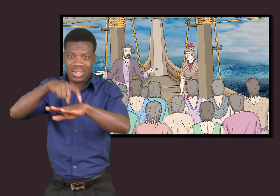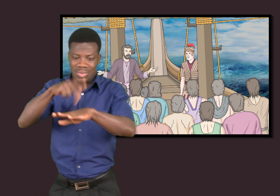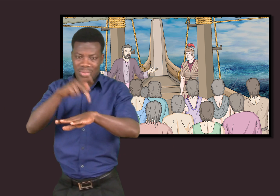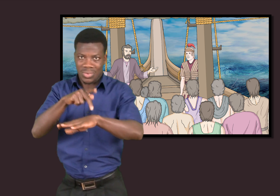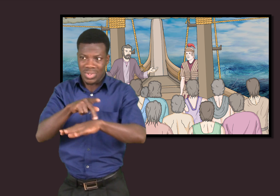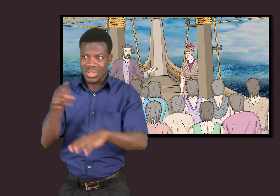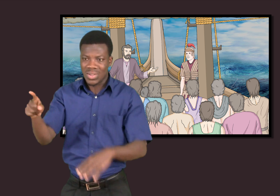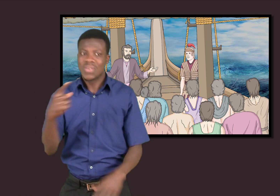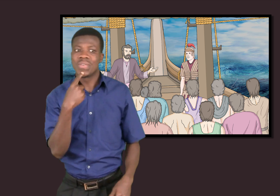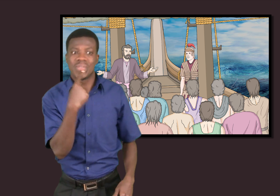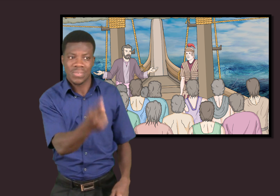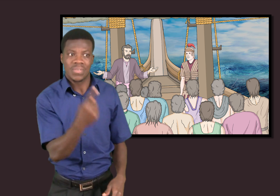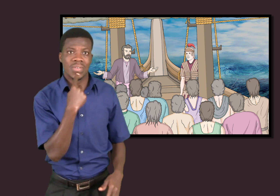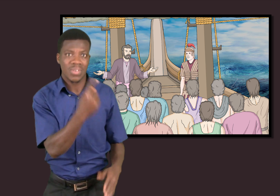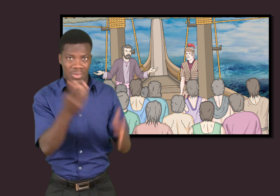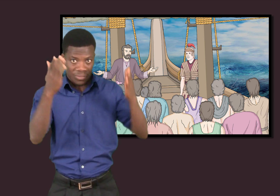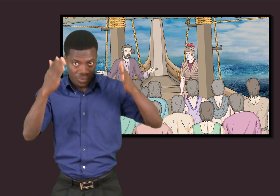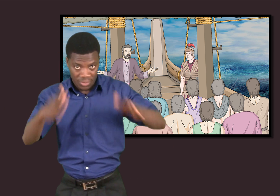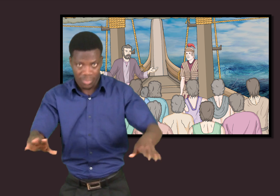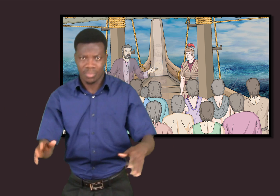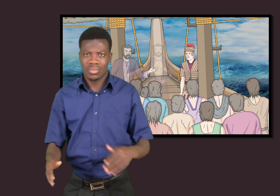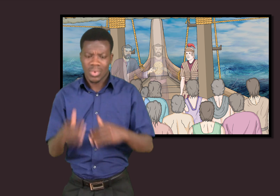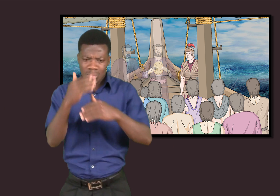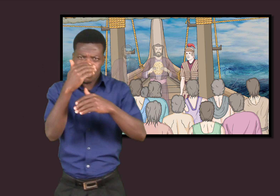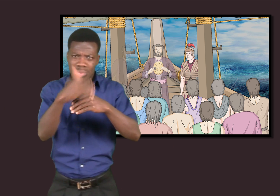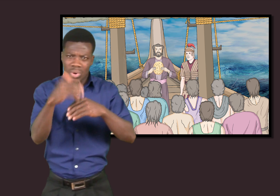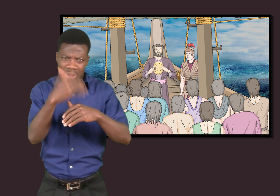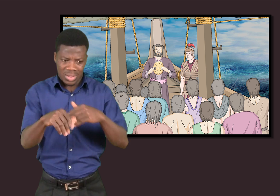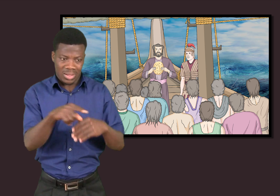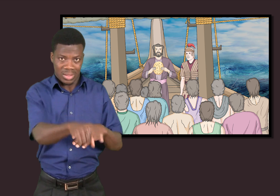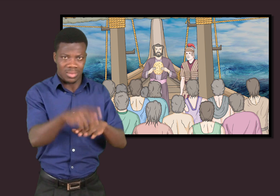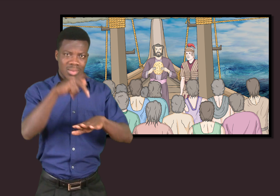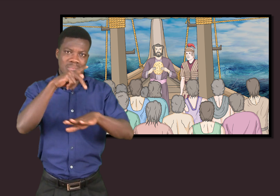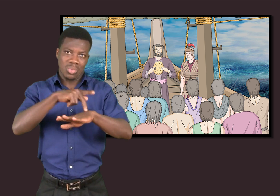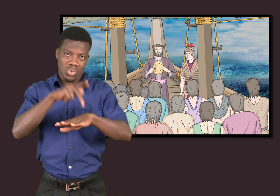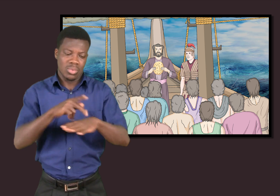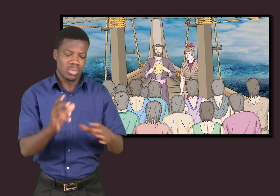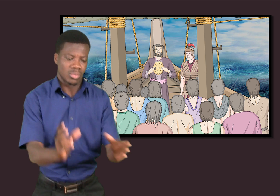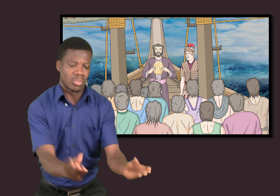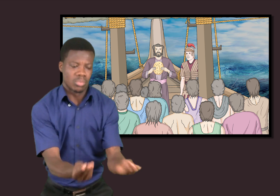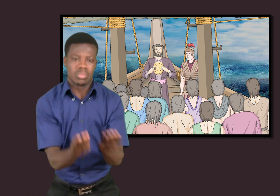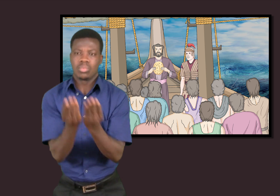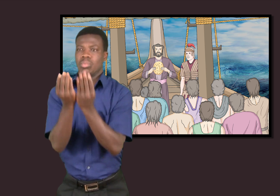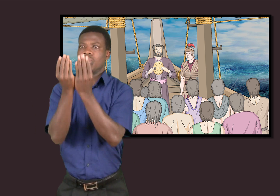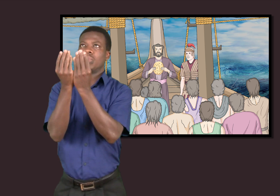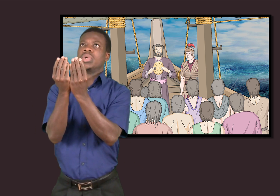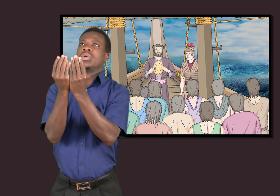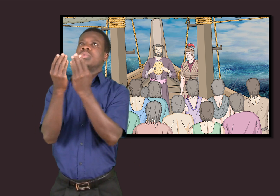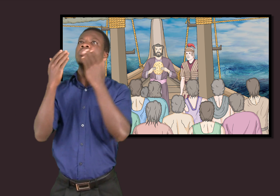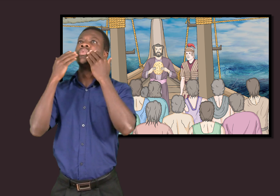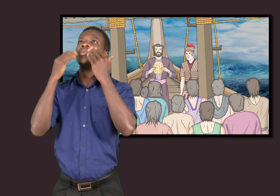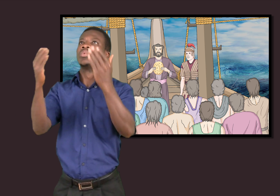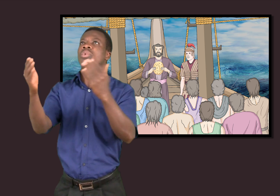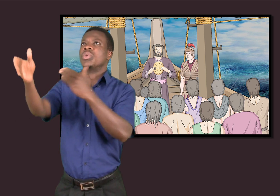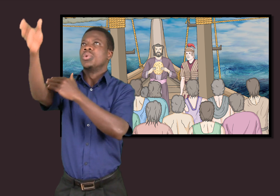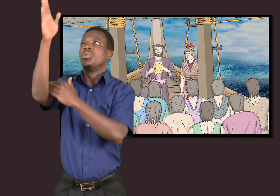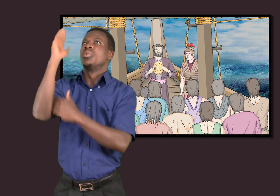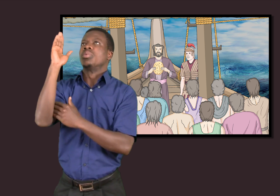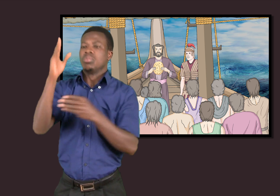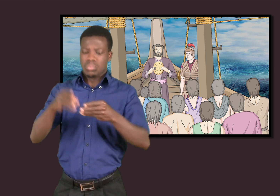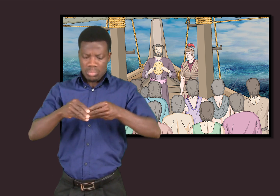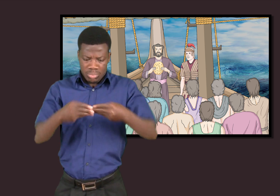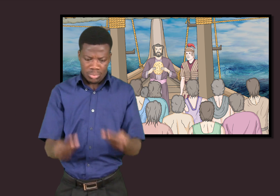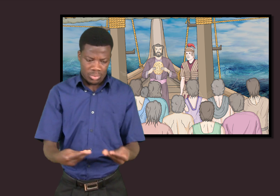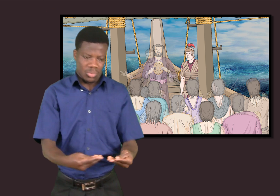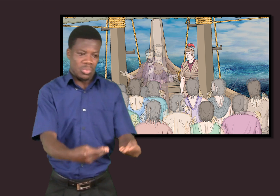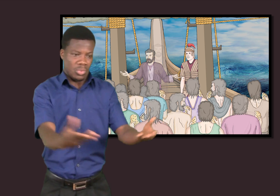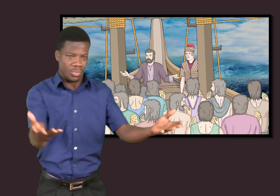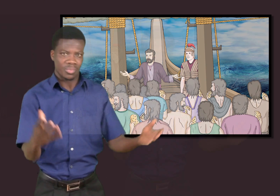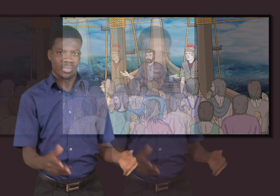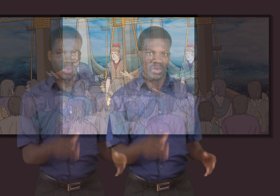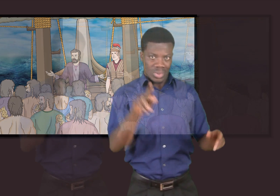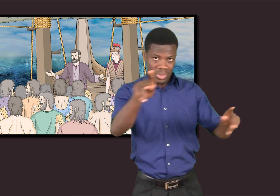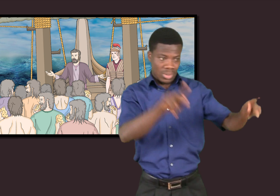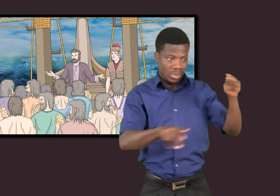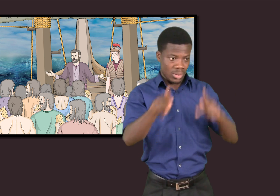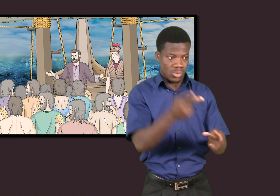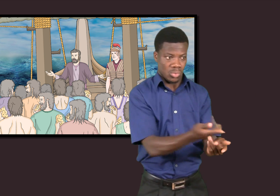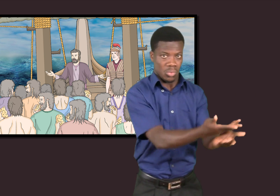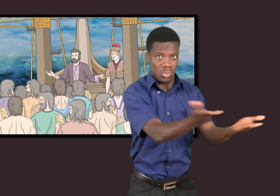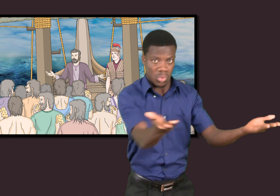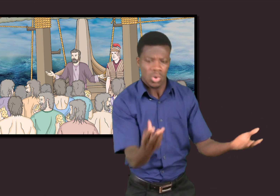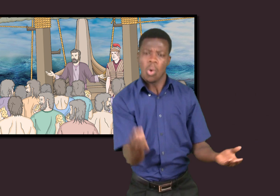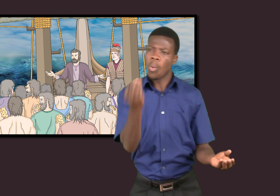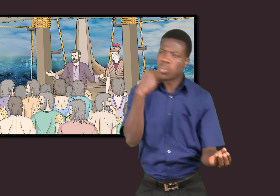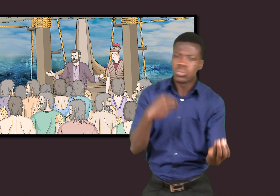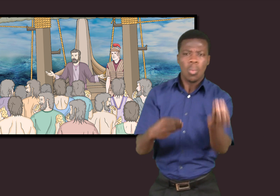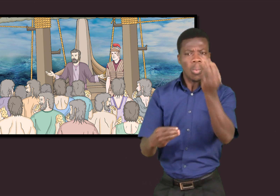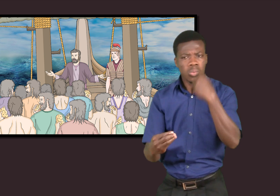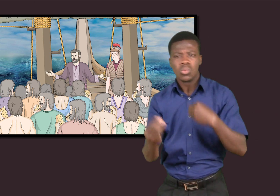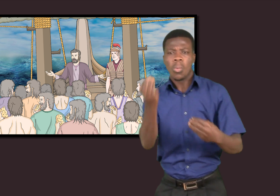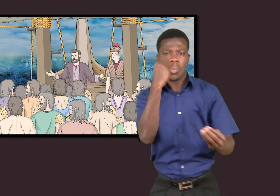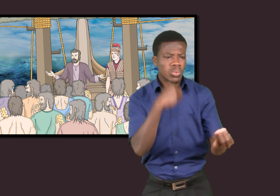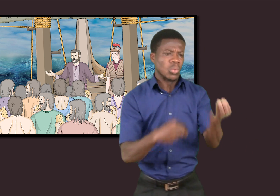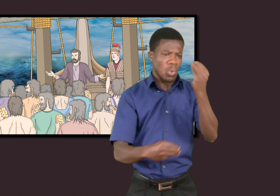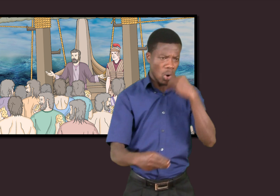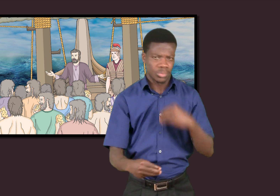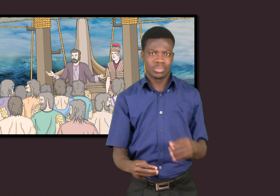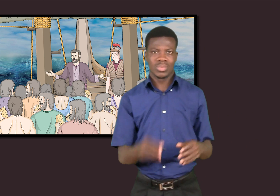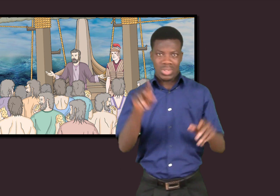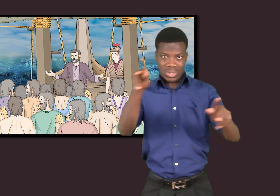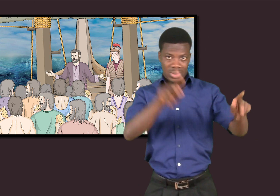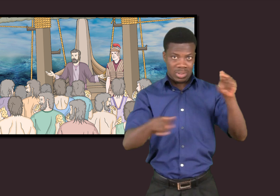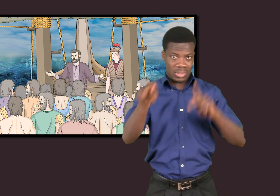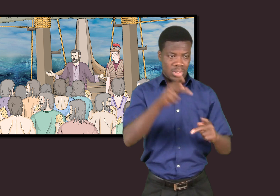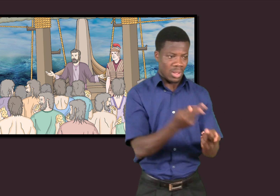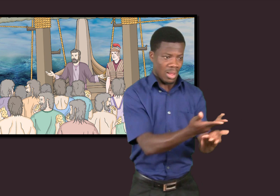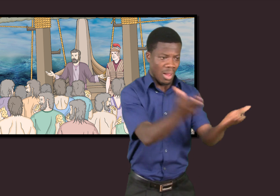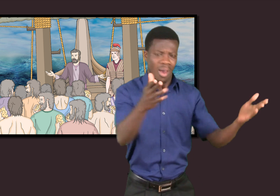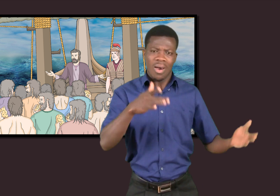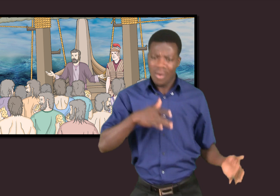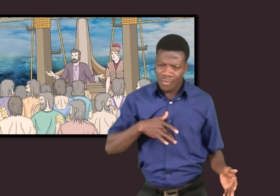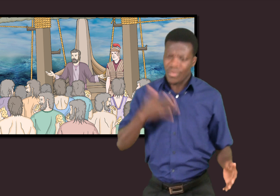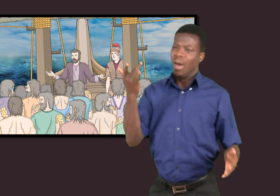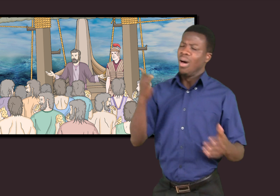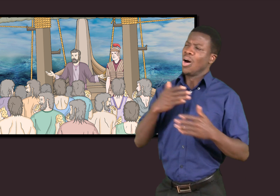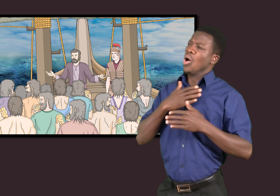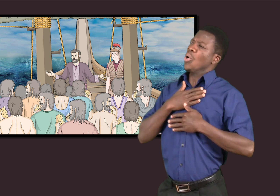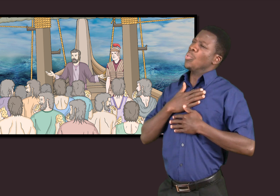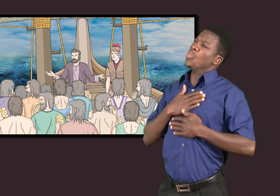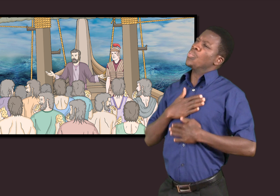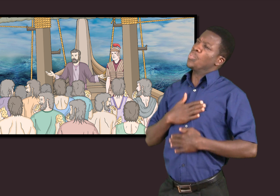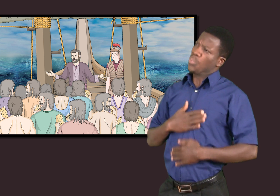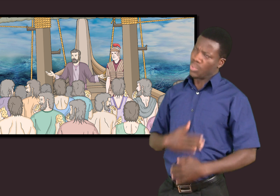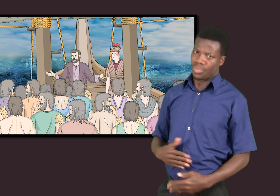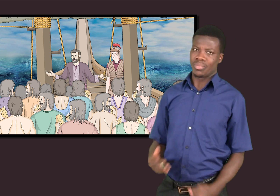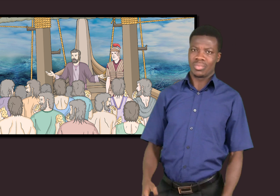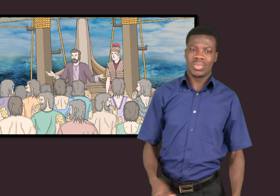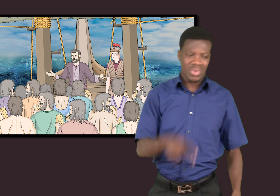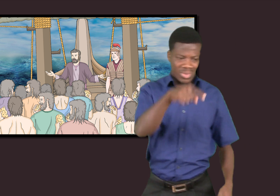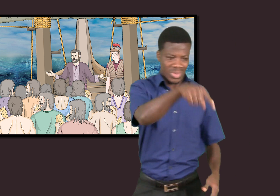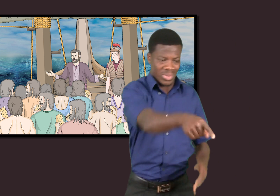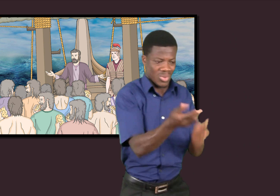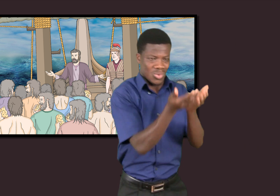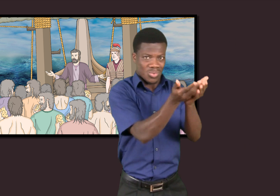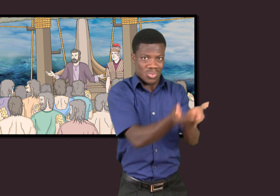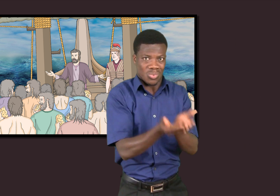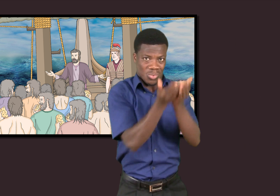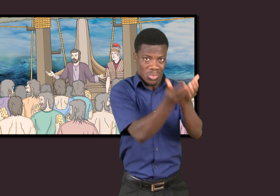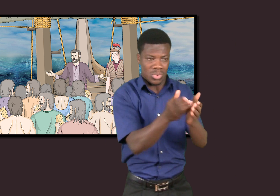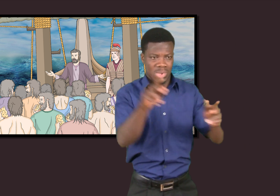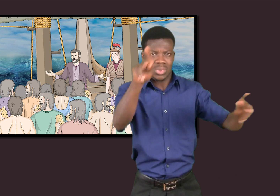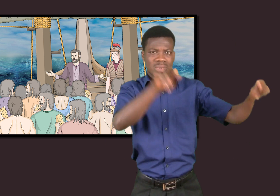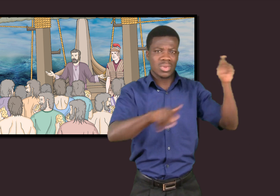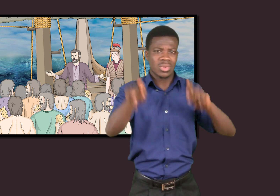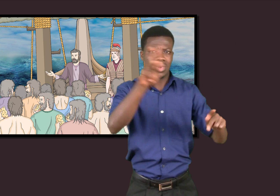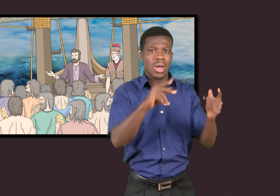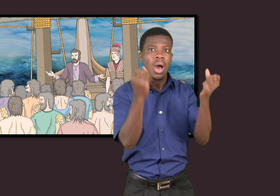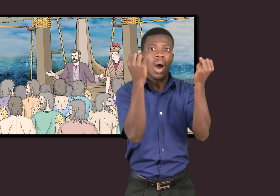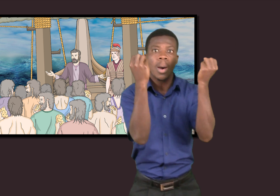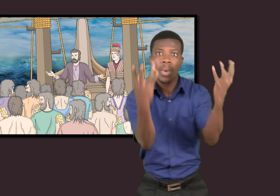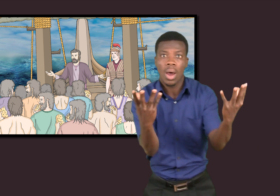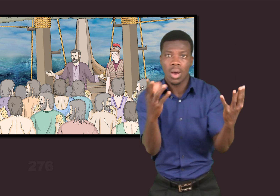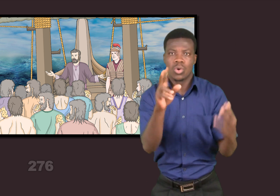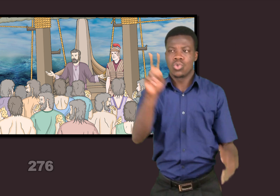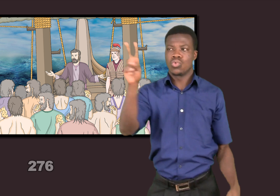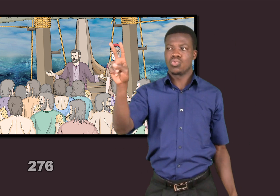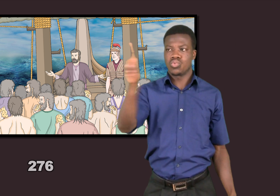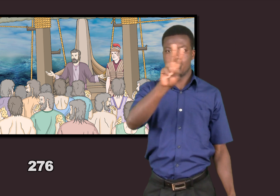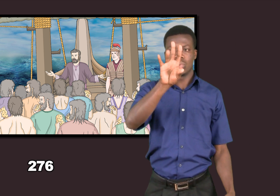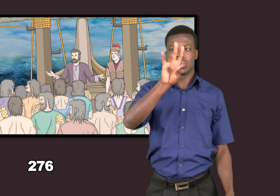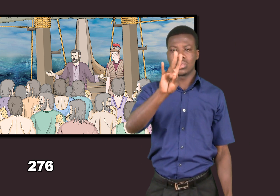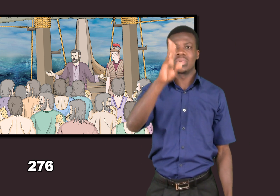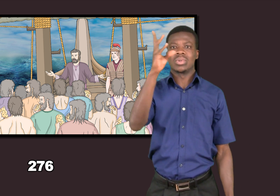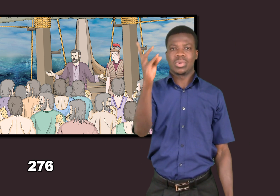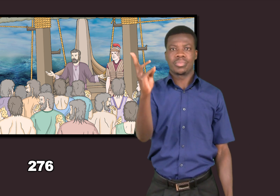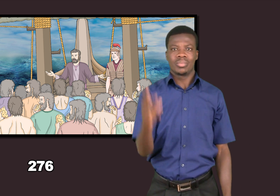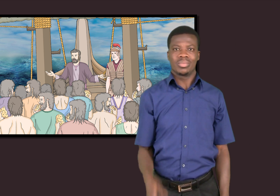After he had said this, Paul took bread and gave thanks to God in front of them all. Then he broke it and began to eat.